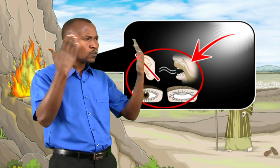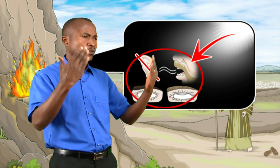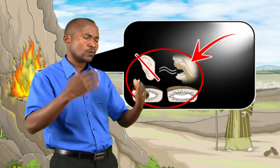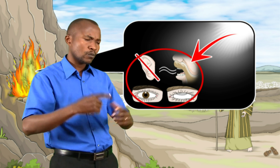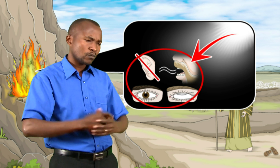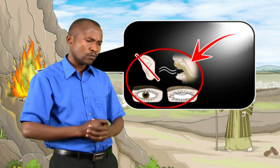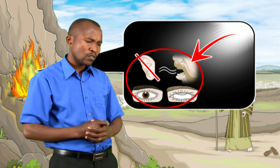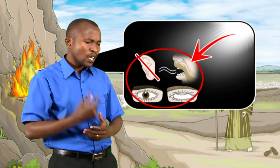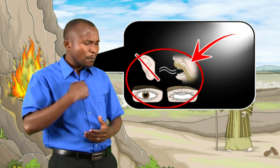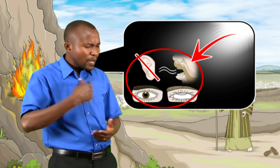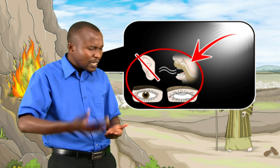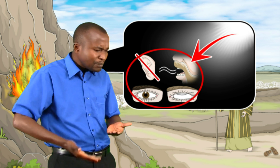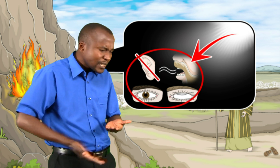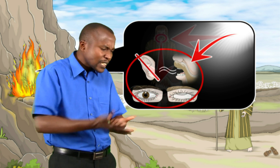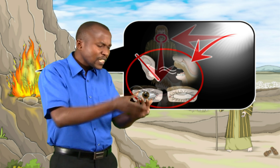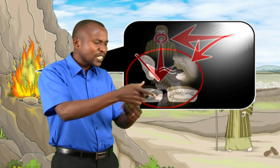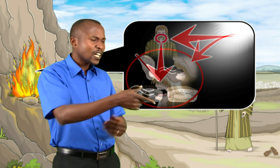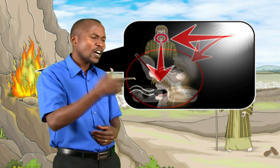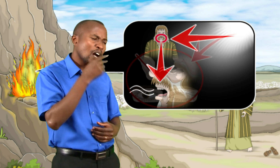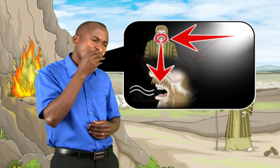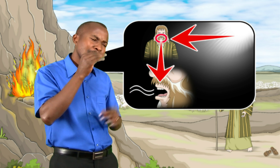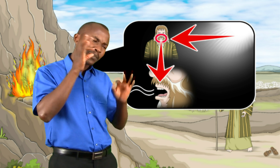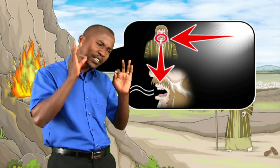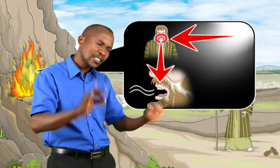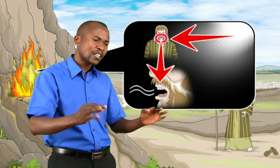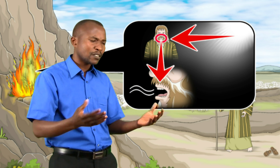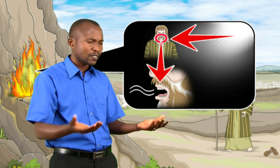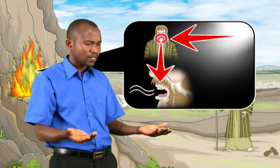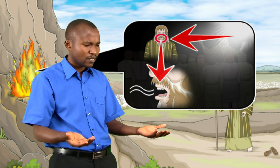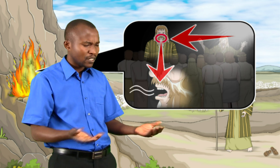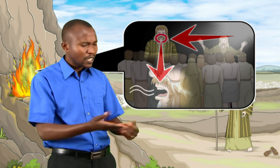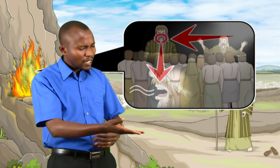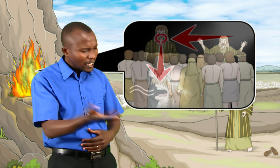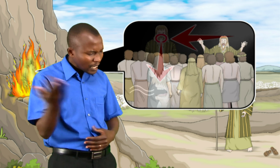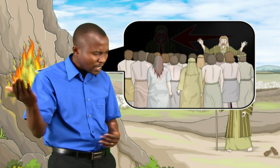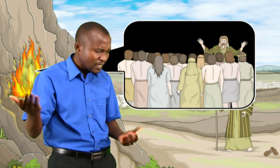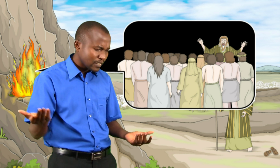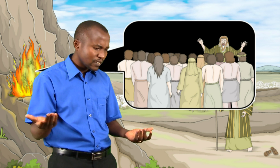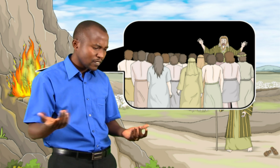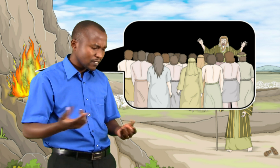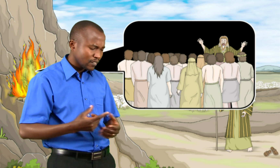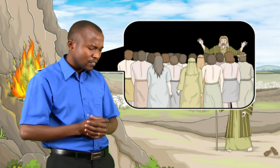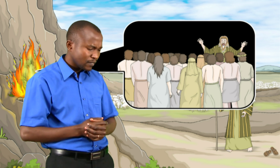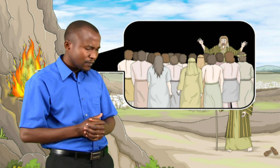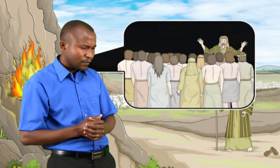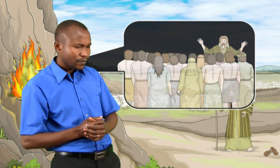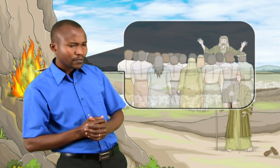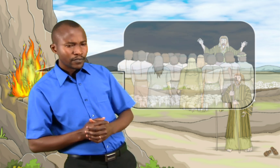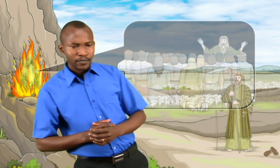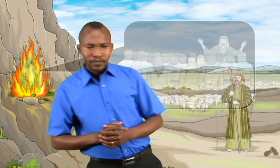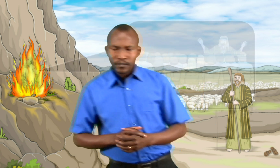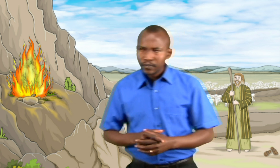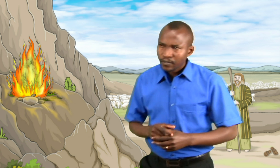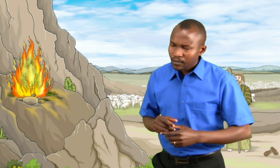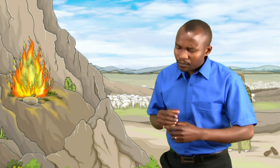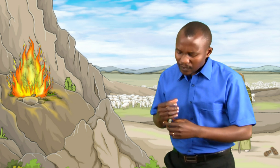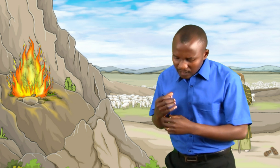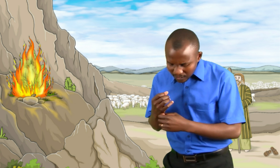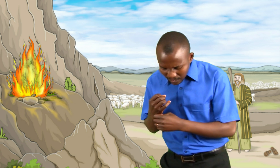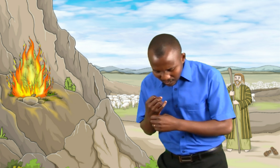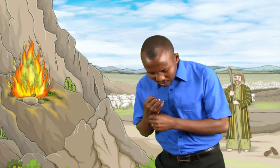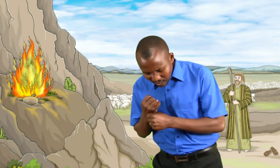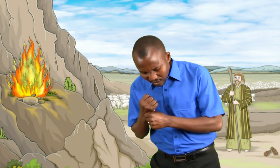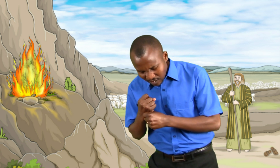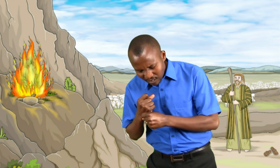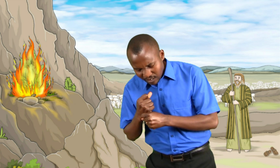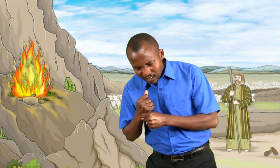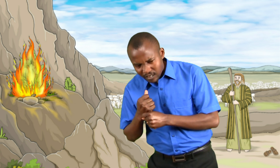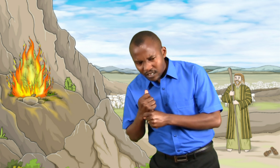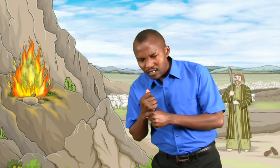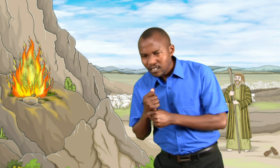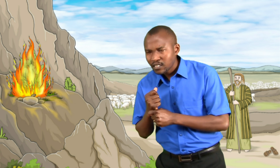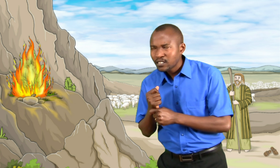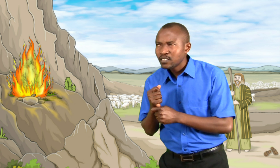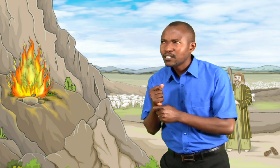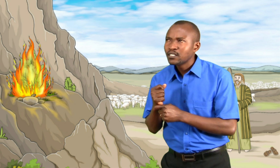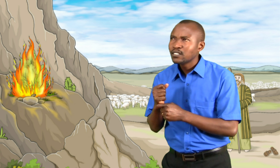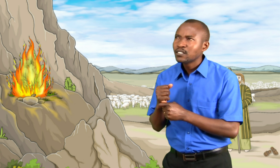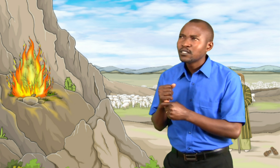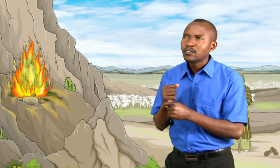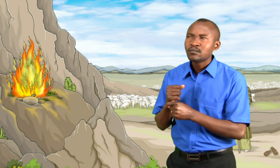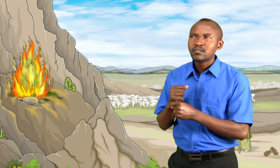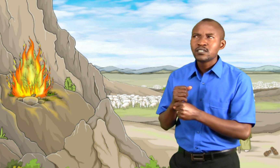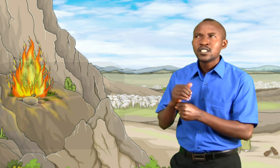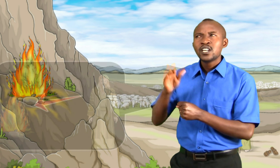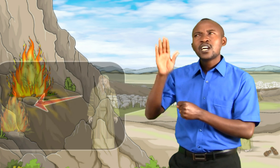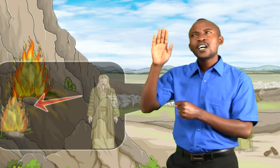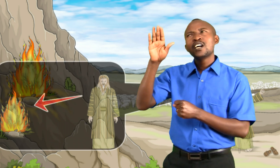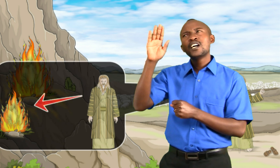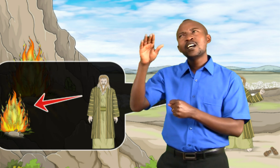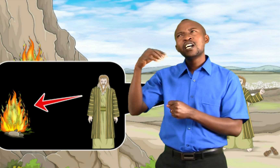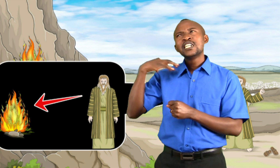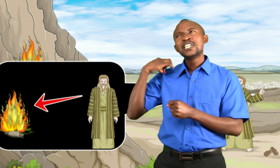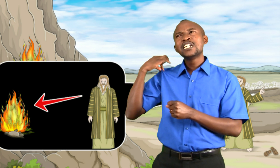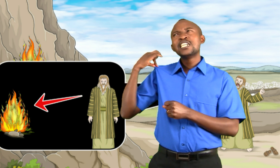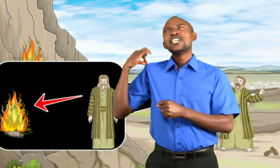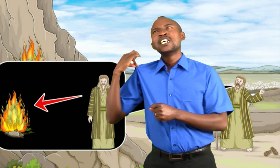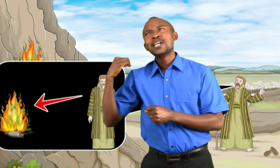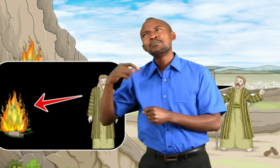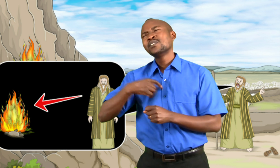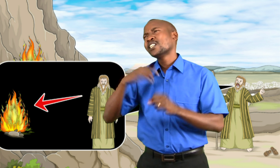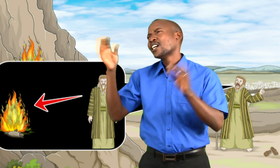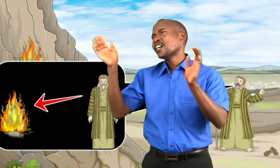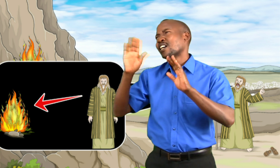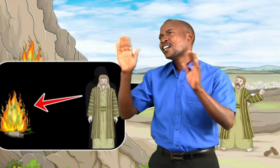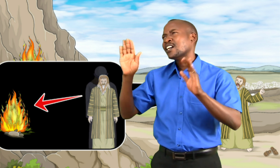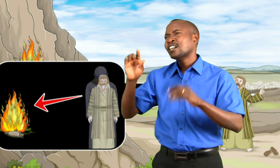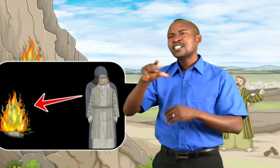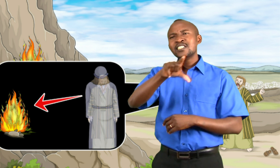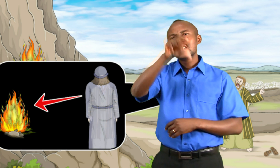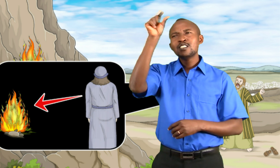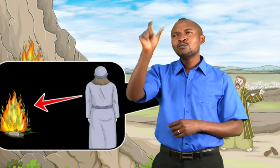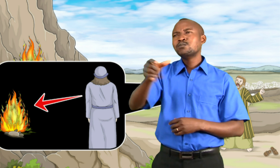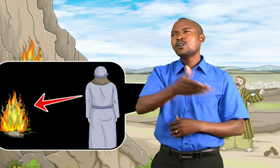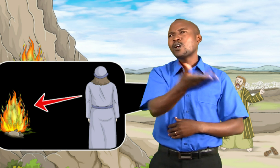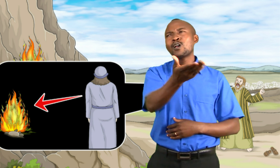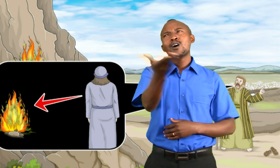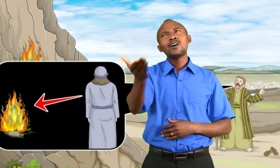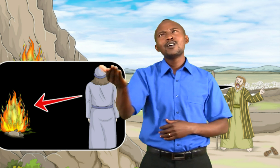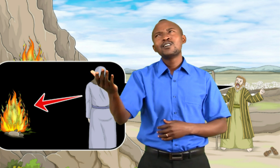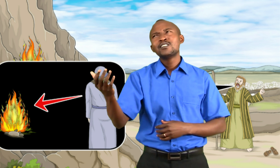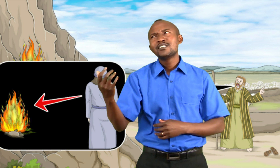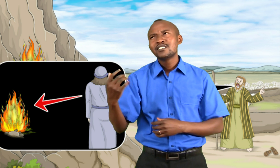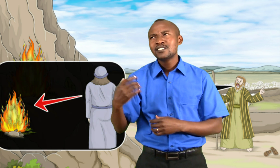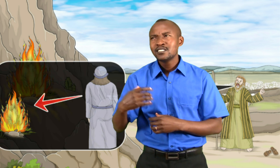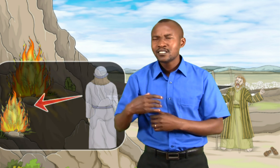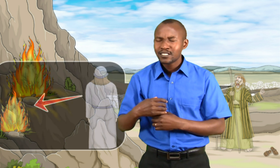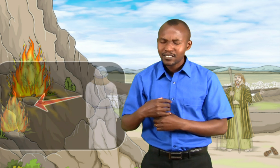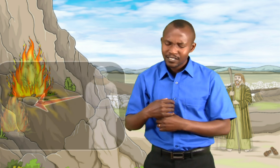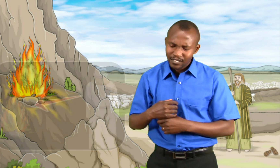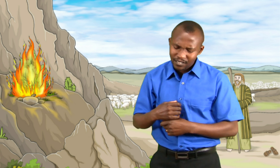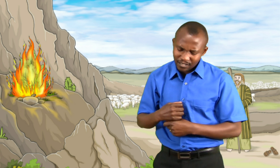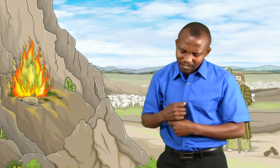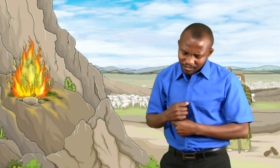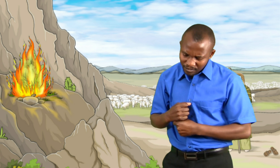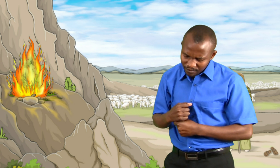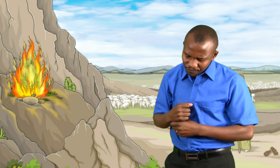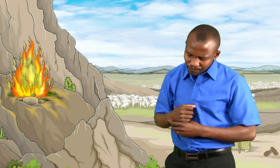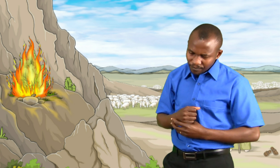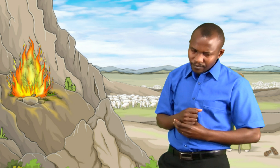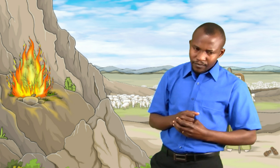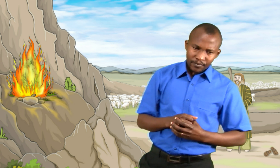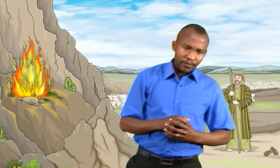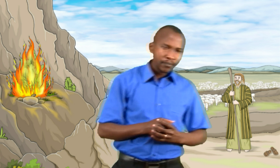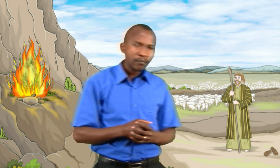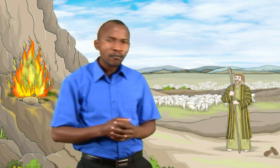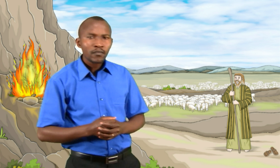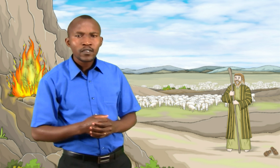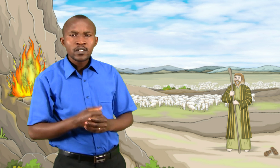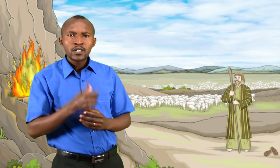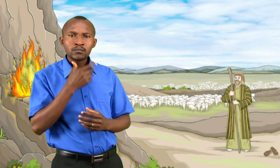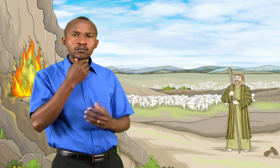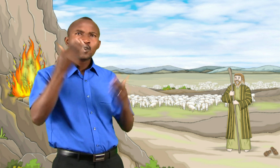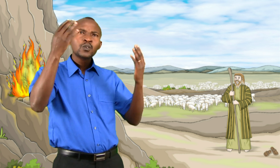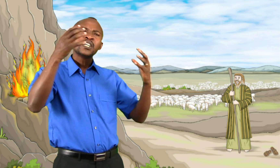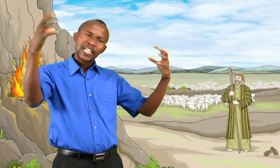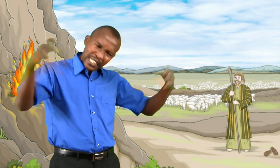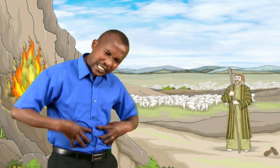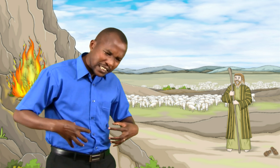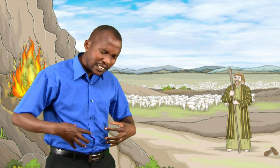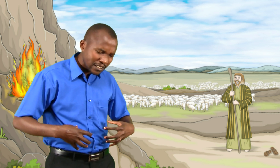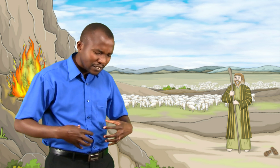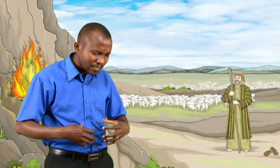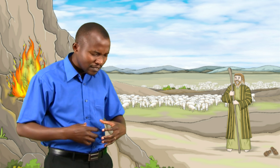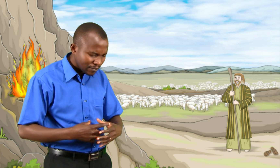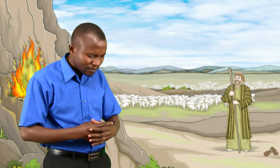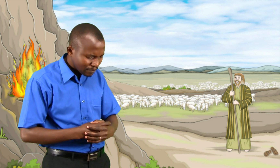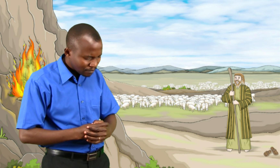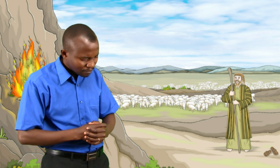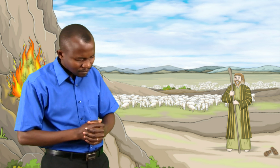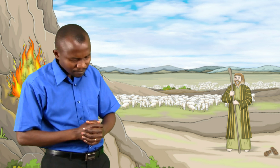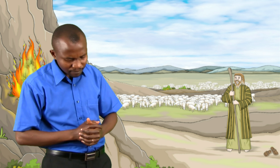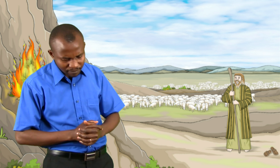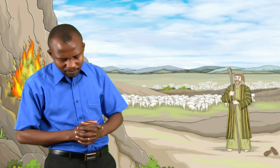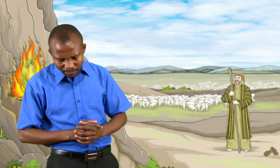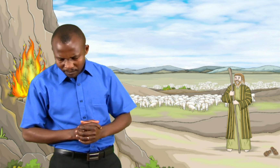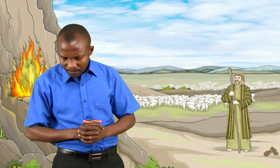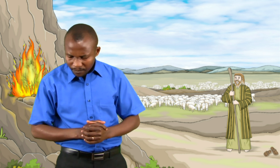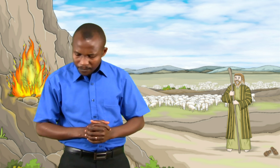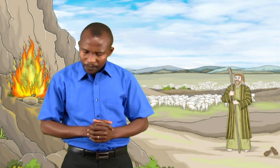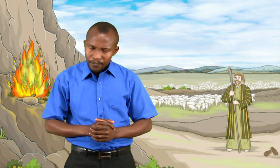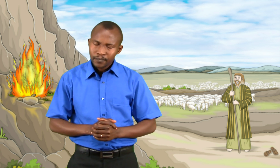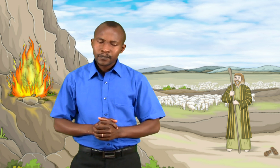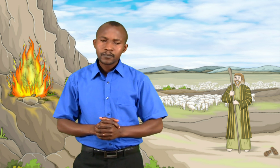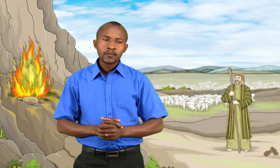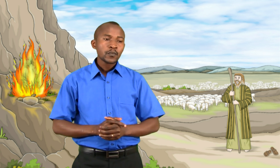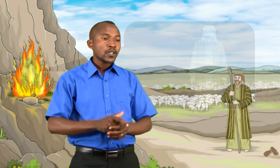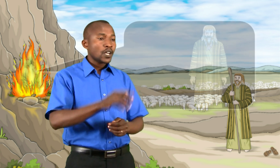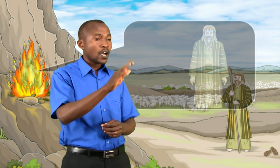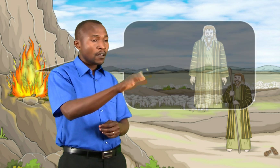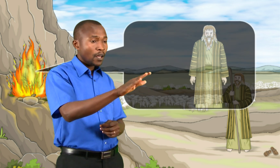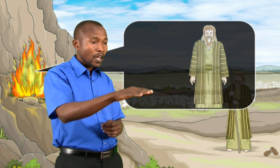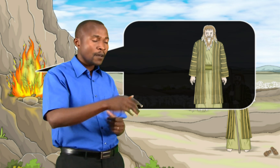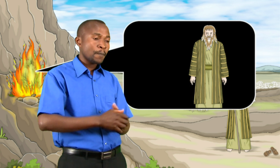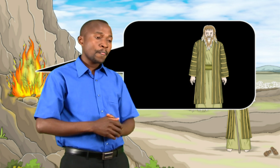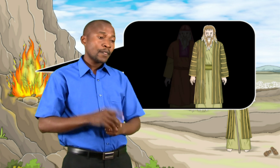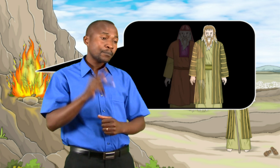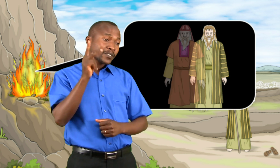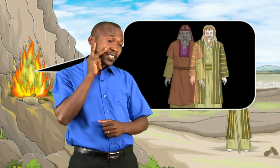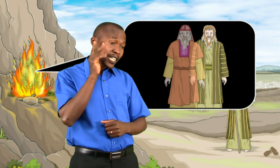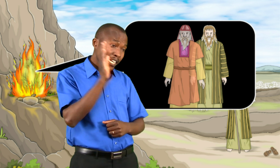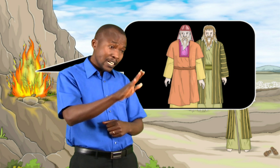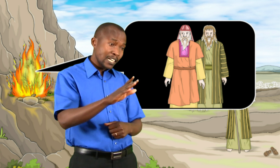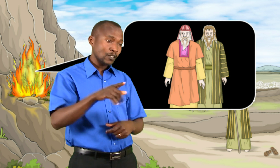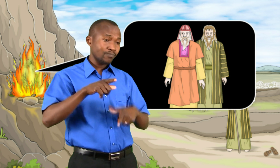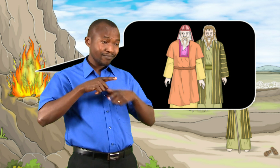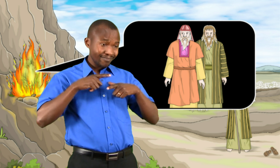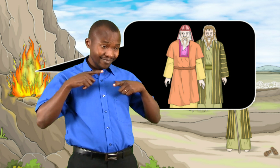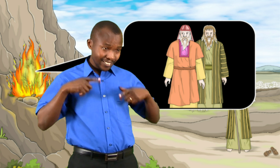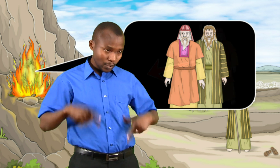I will help you as you speak, and I will teach you what to say.” But Moses replied, “Please, Lord, send someone else.”